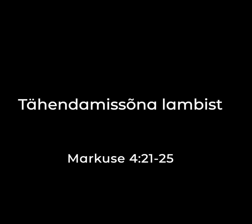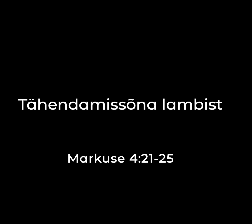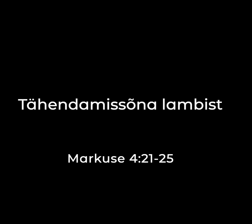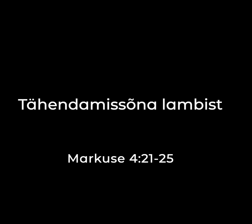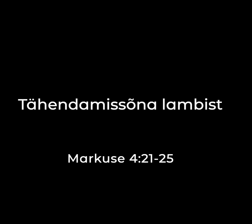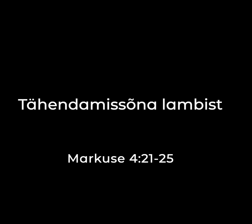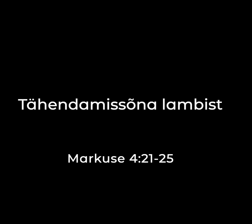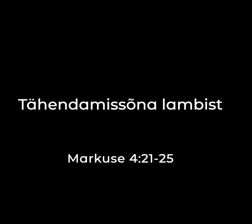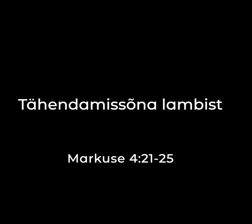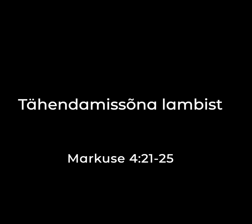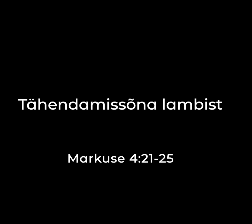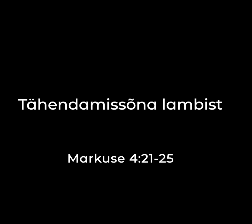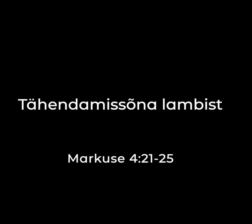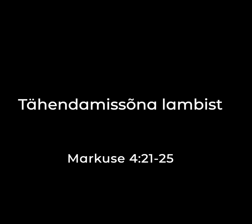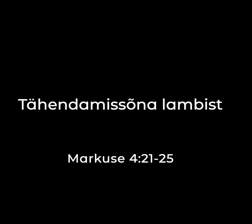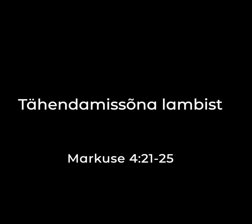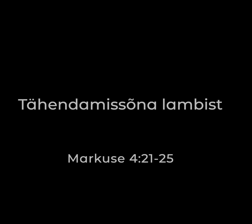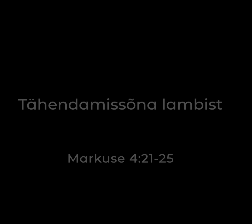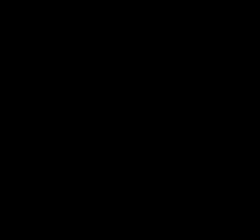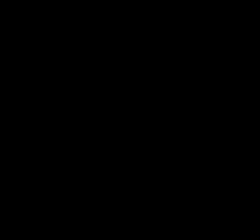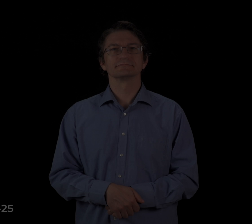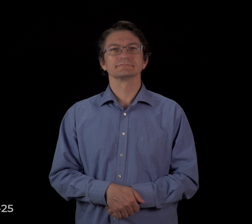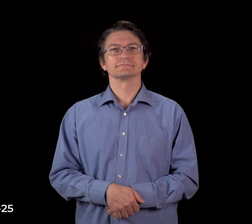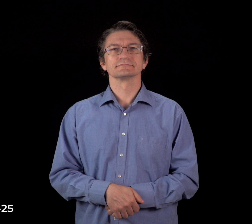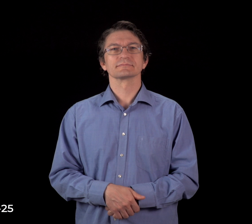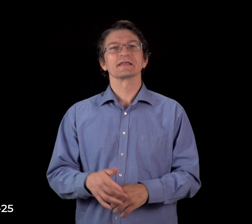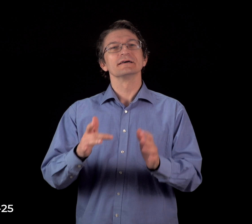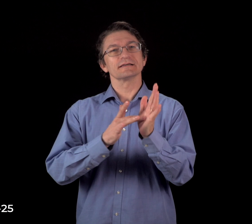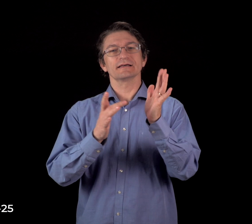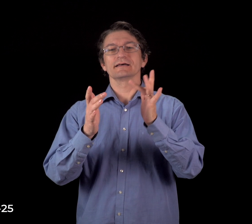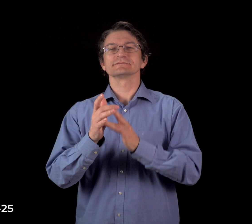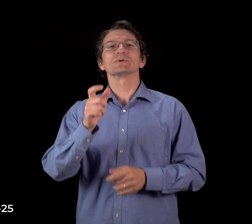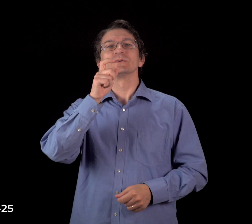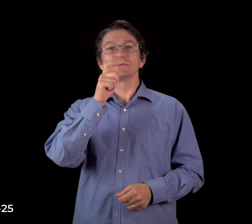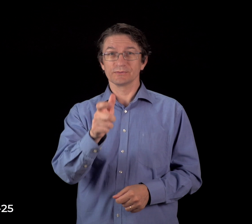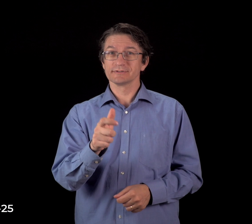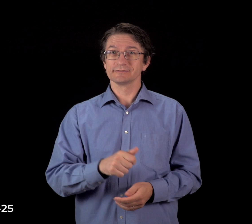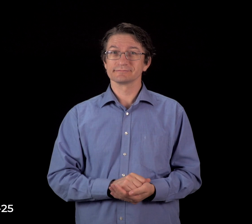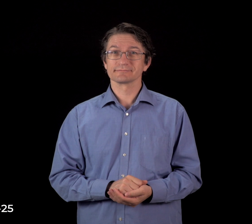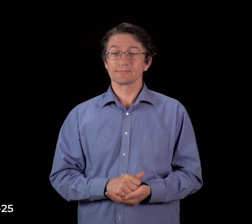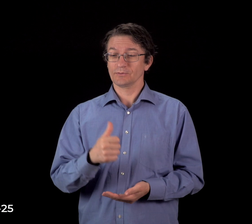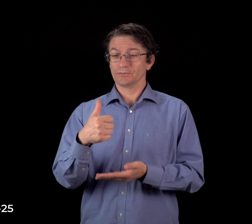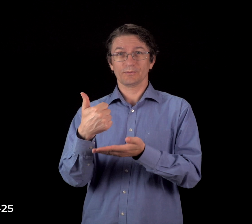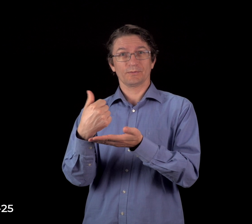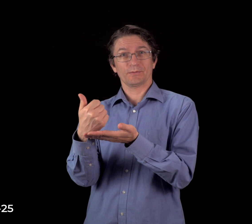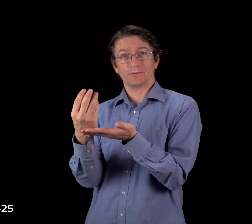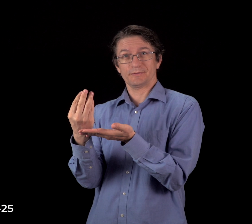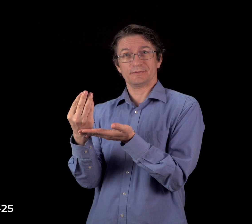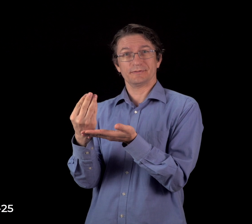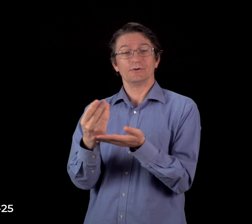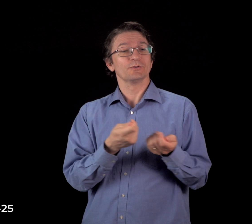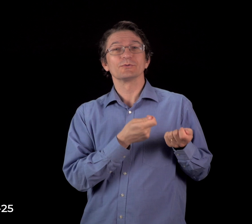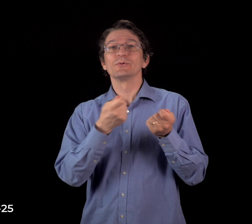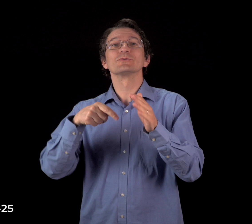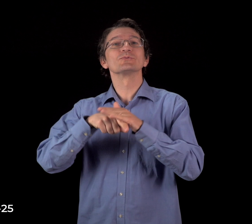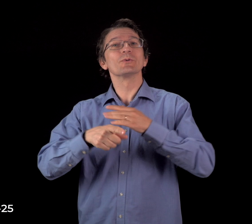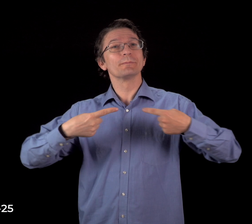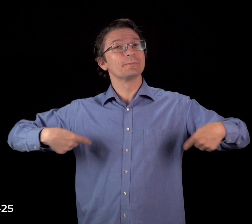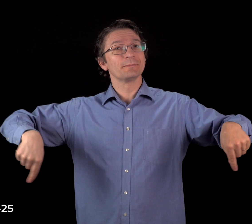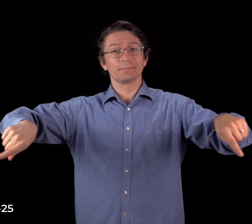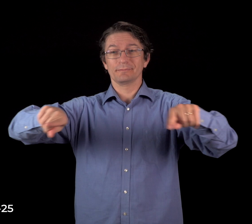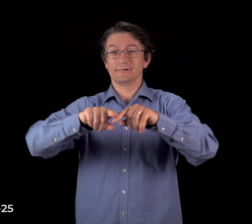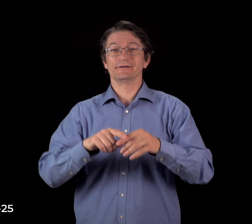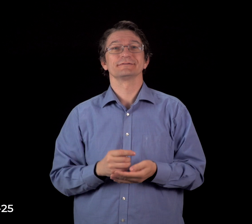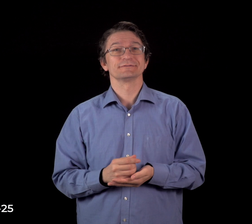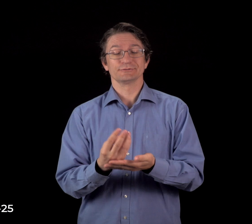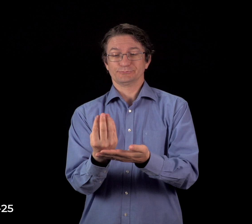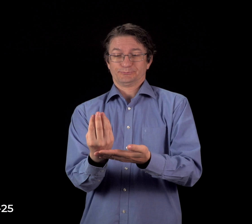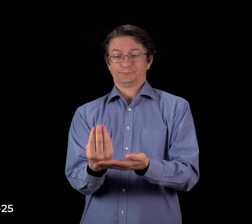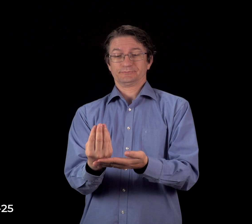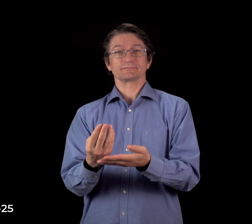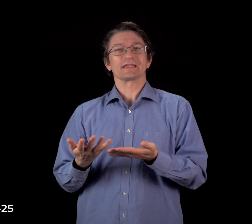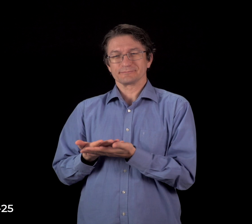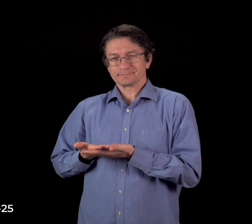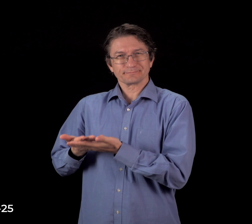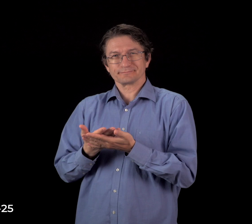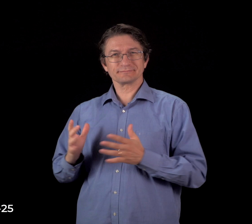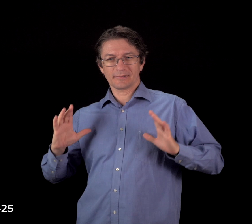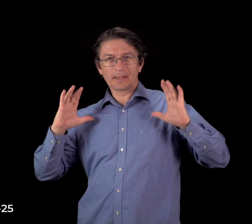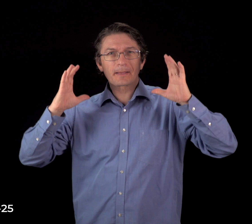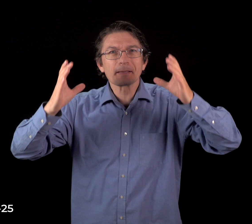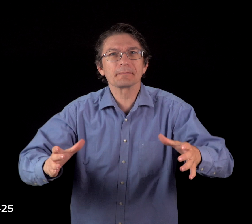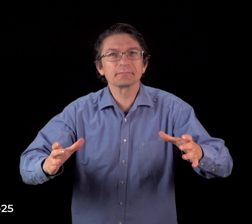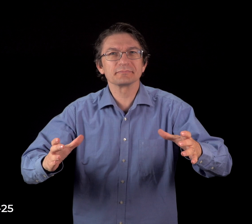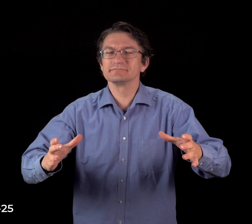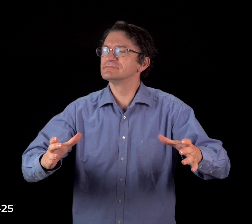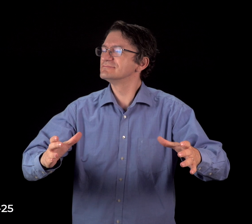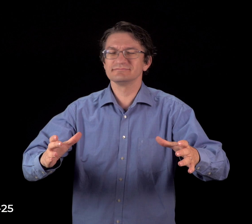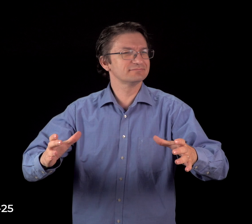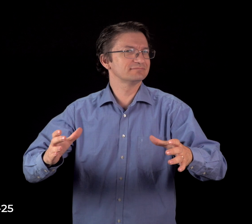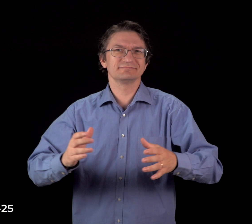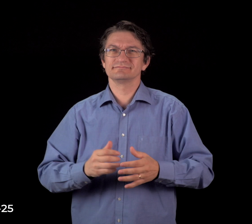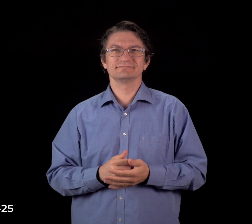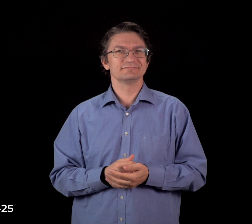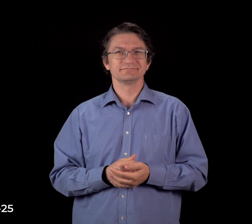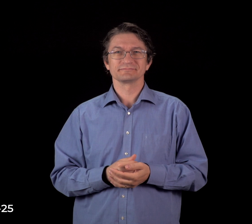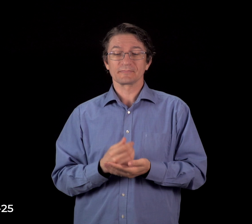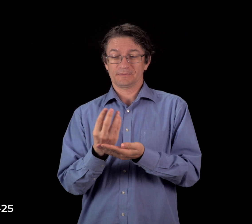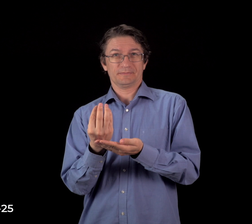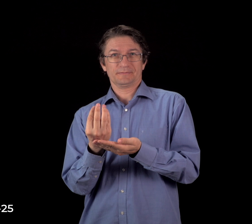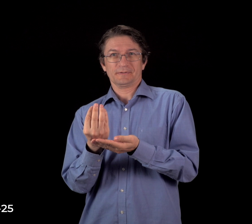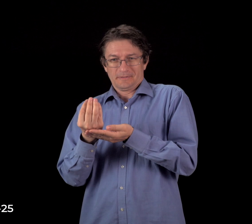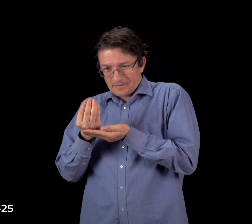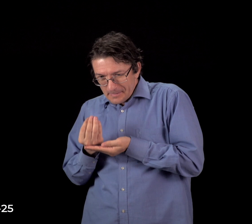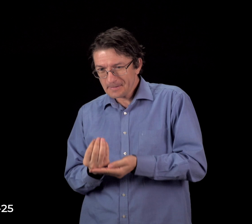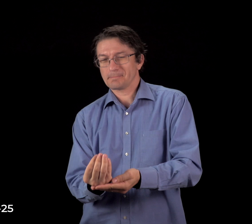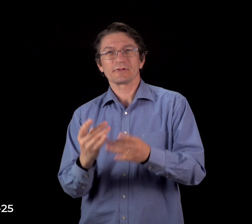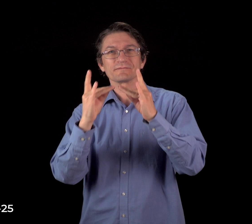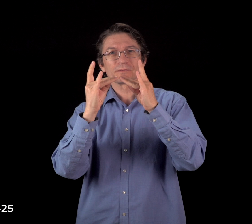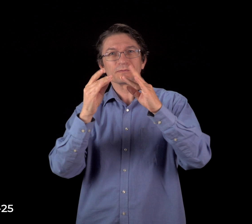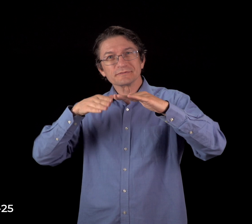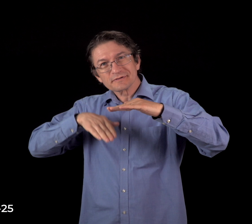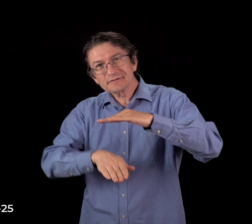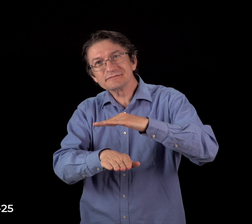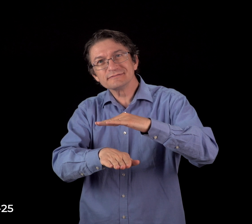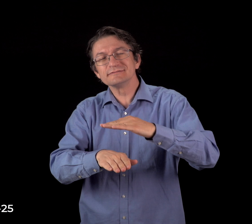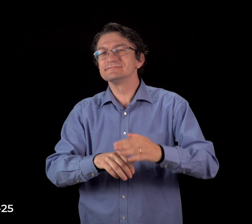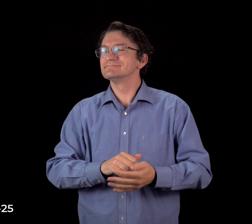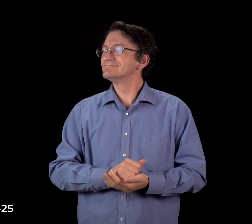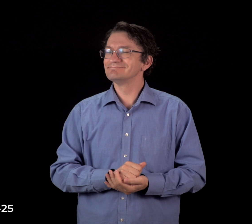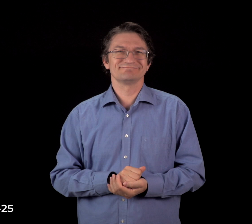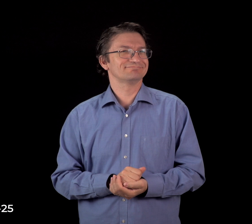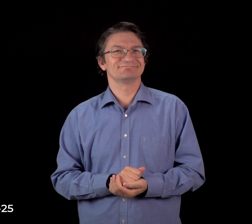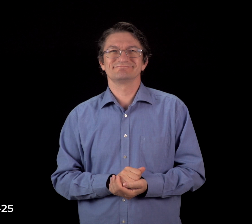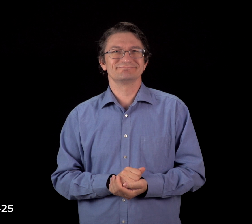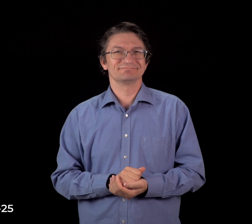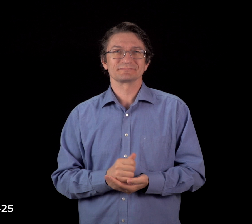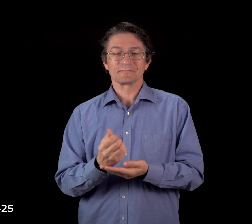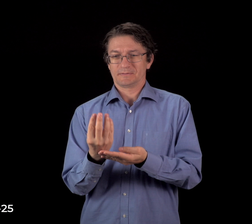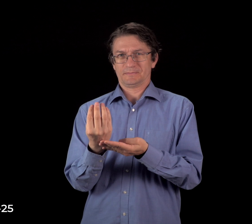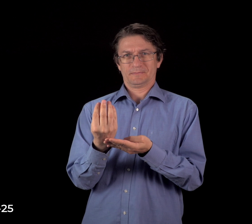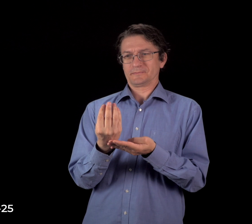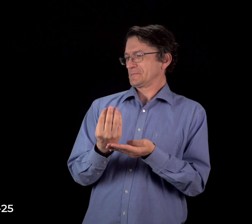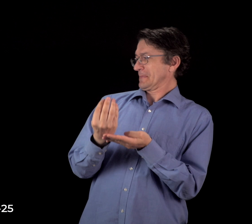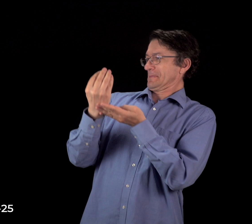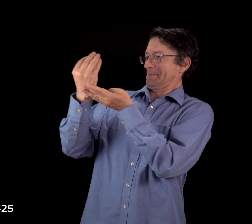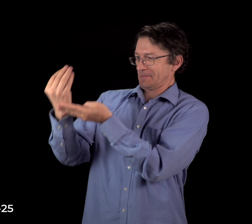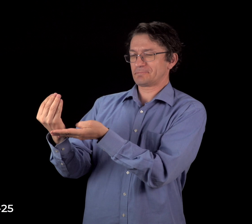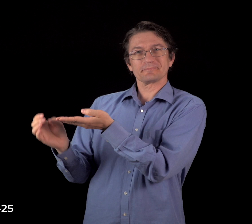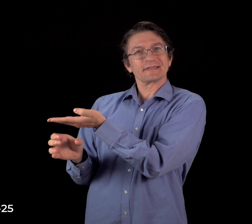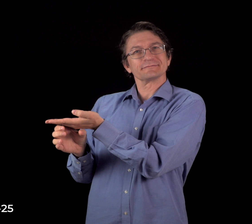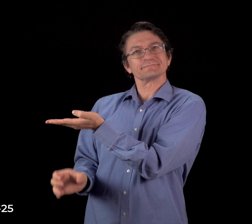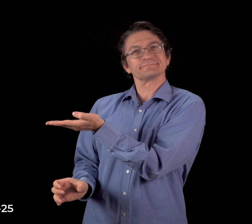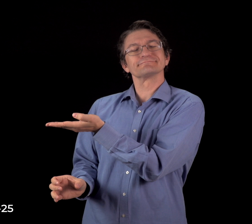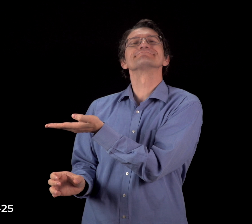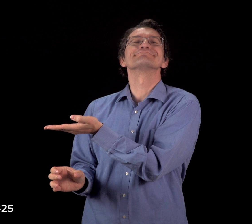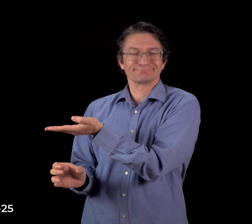Jesus also said to them, “Does anyone bring in a lamp to put it under a basket or under a bed? Doesn’t he set it on a stand?